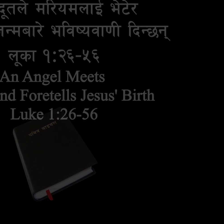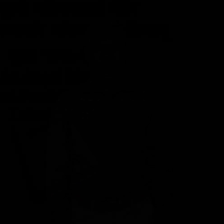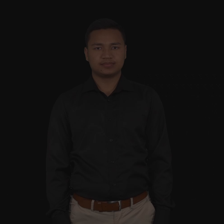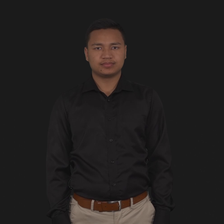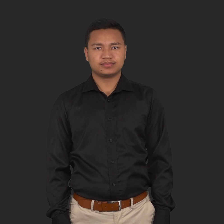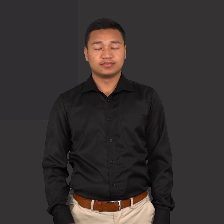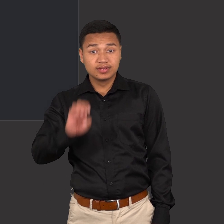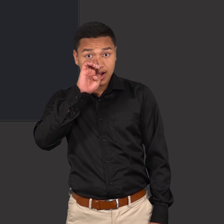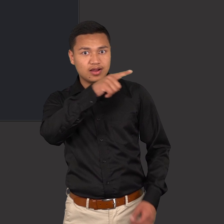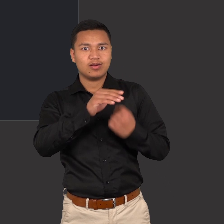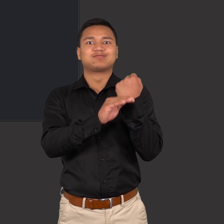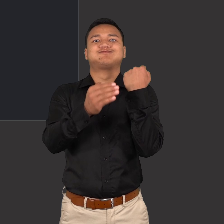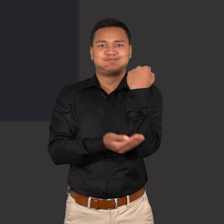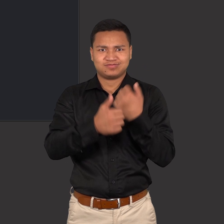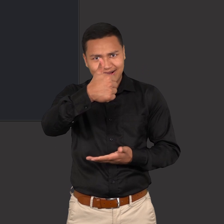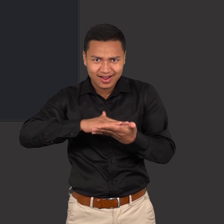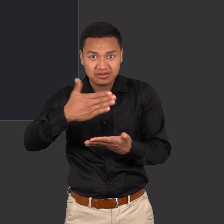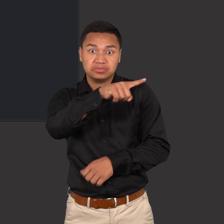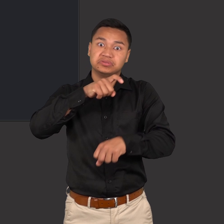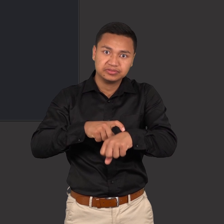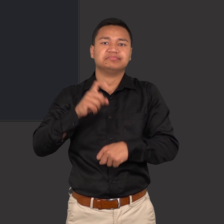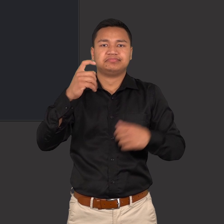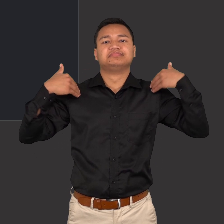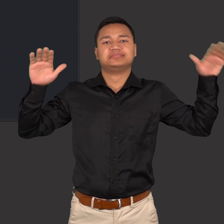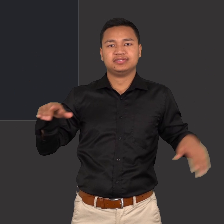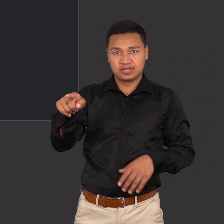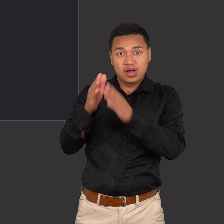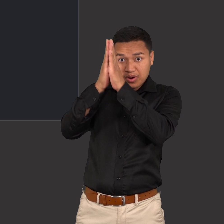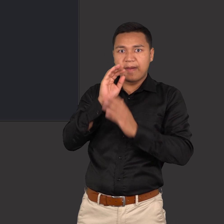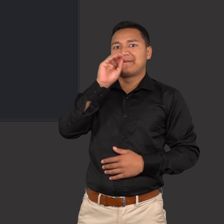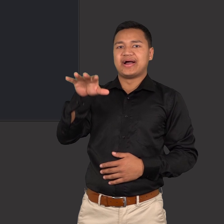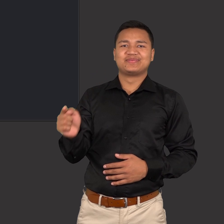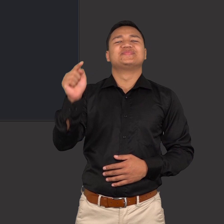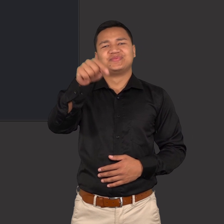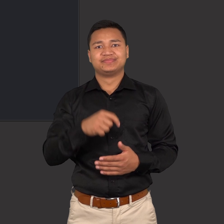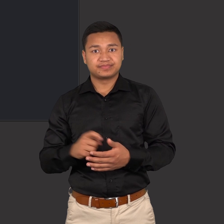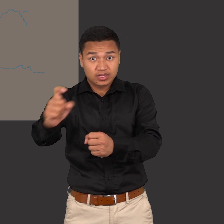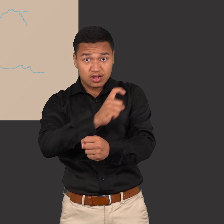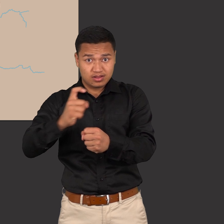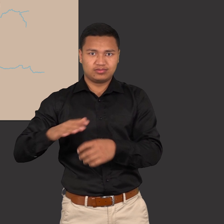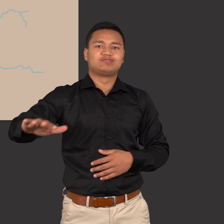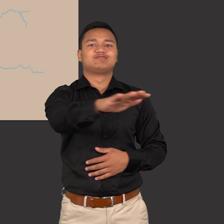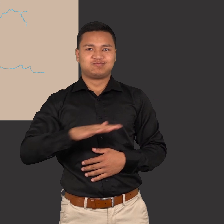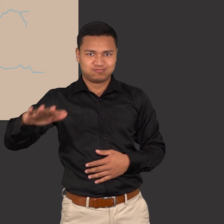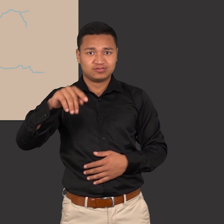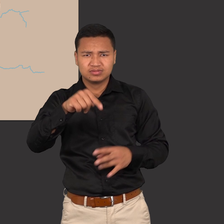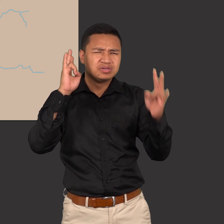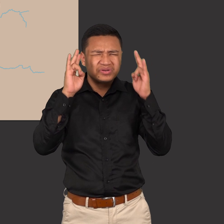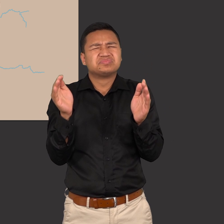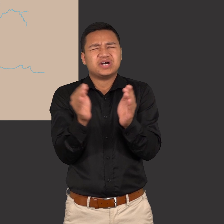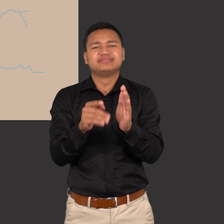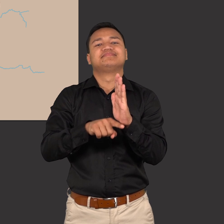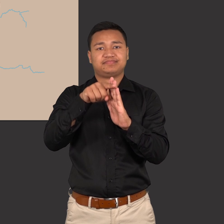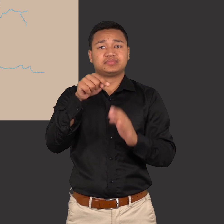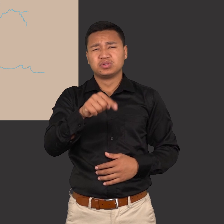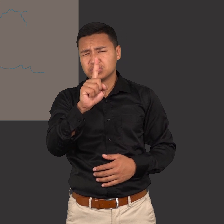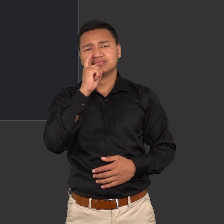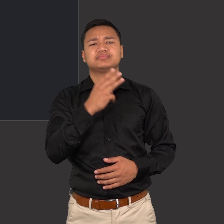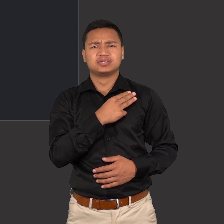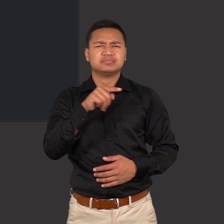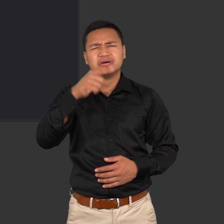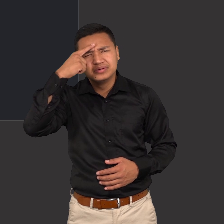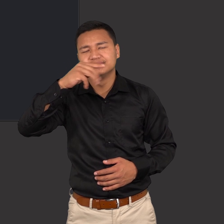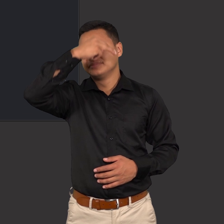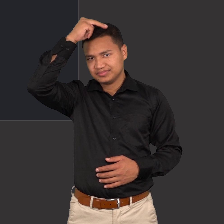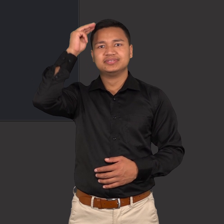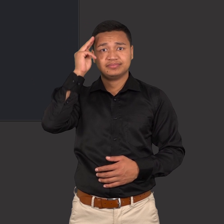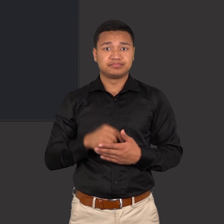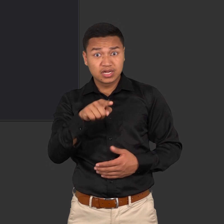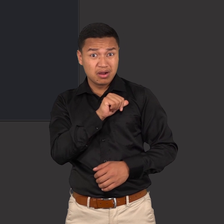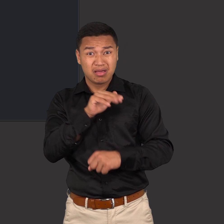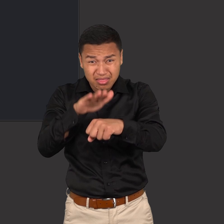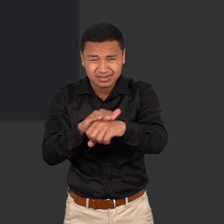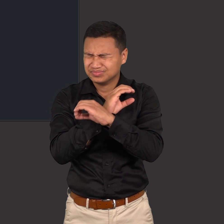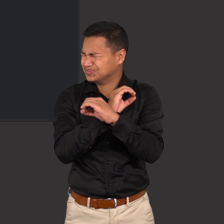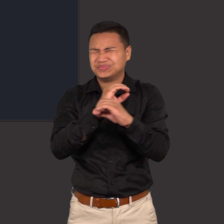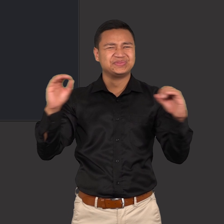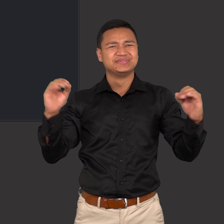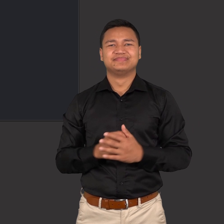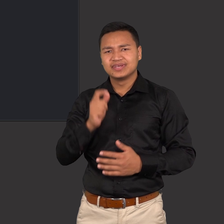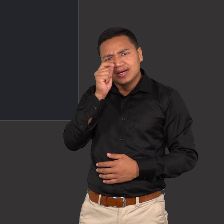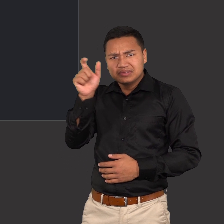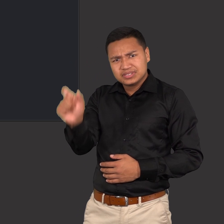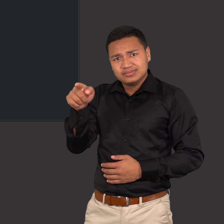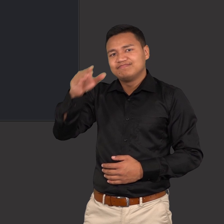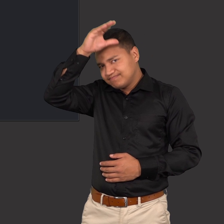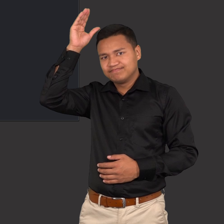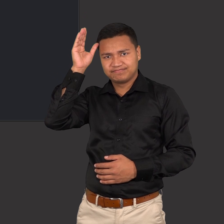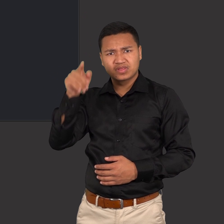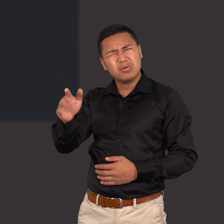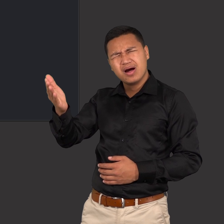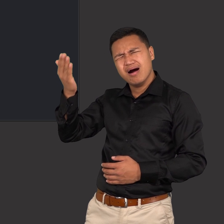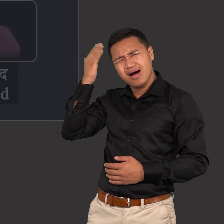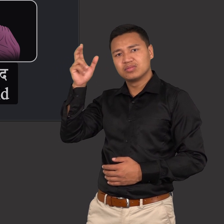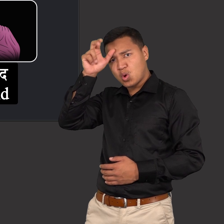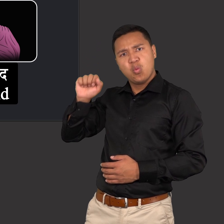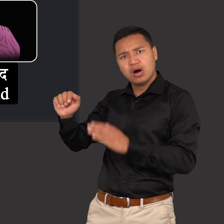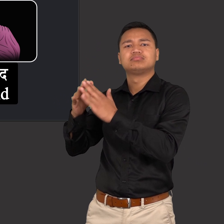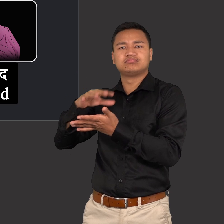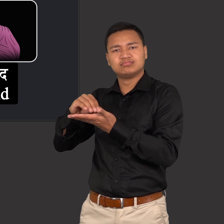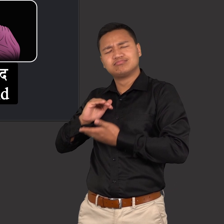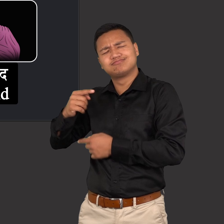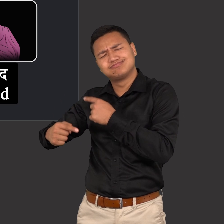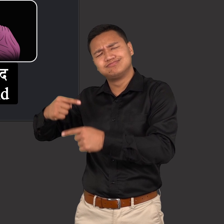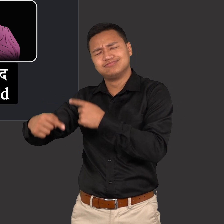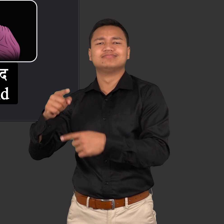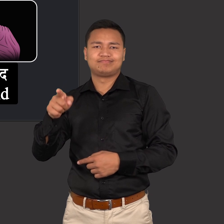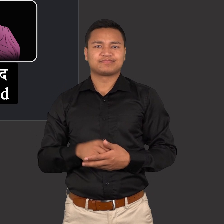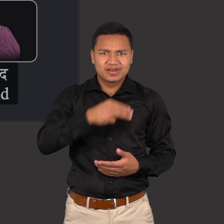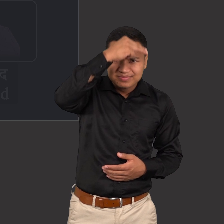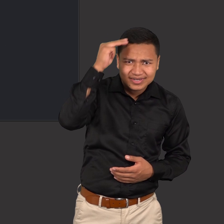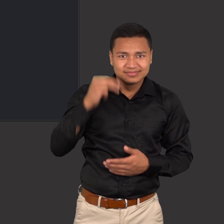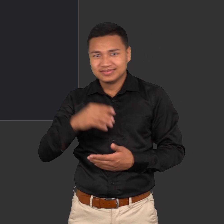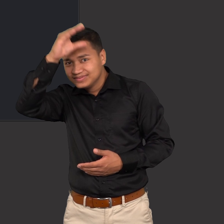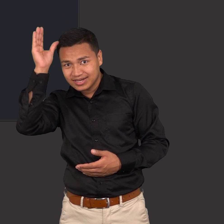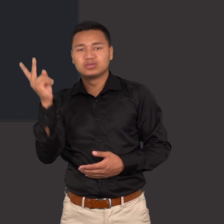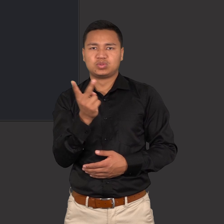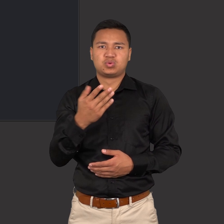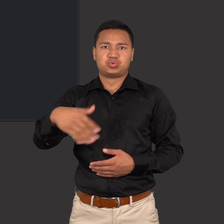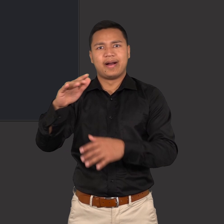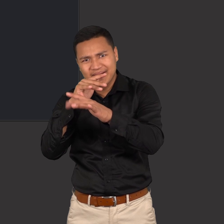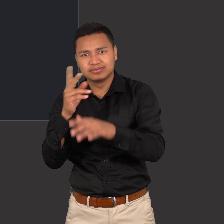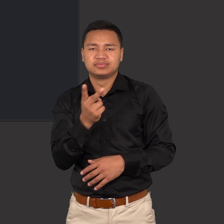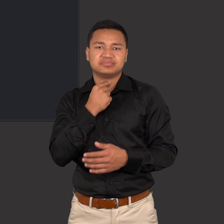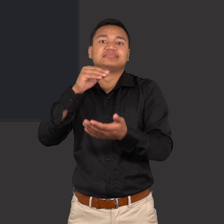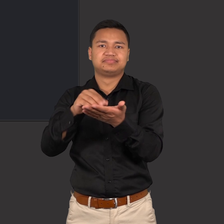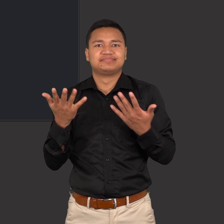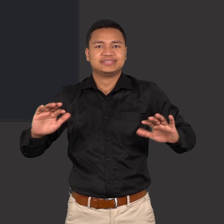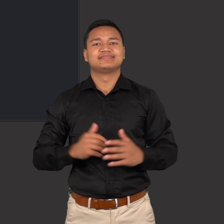In the sixth month, God sent the angel Gabriel to a town in Galilee called Nazareth, to a virgin pledged in marriage to a man named Joseph, who was of the house of David.